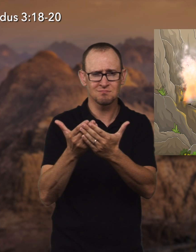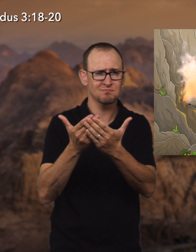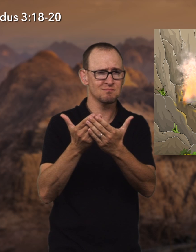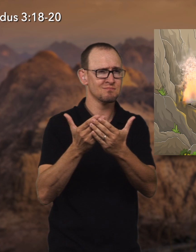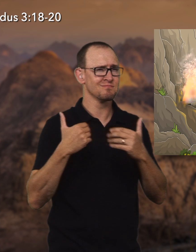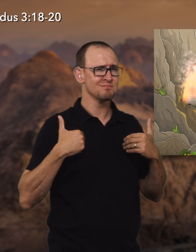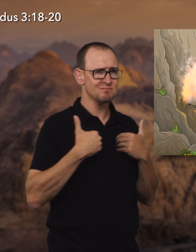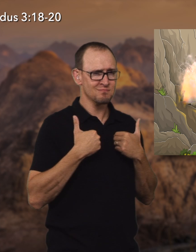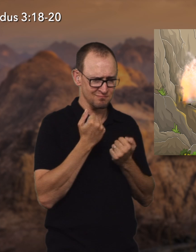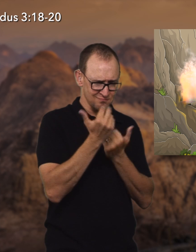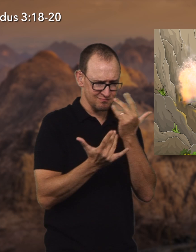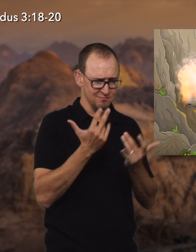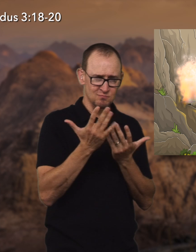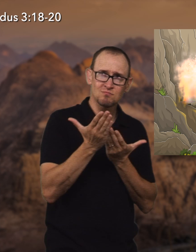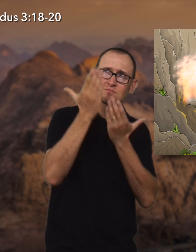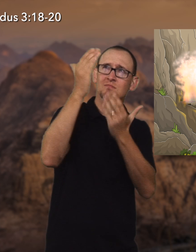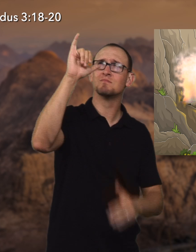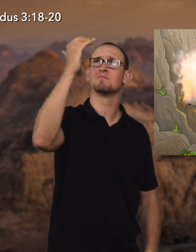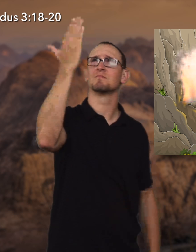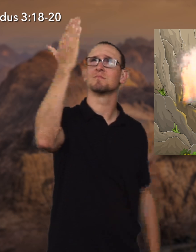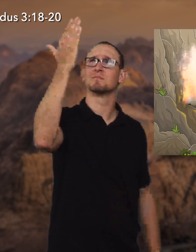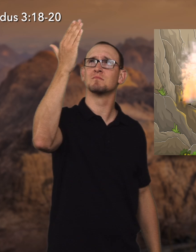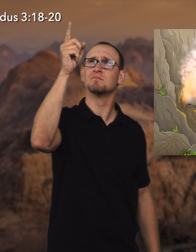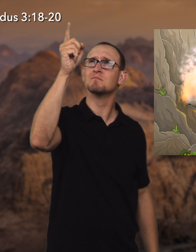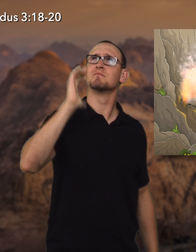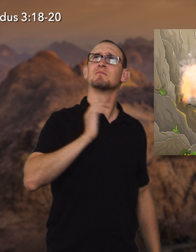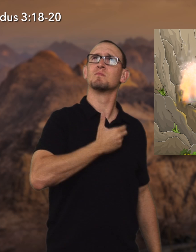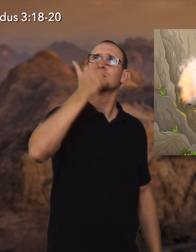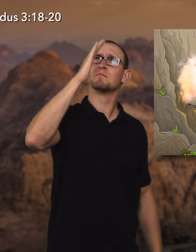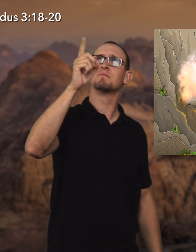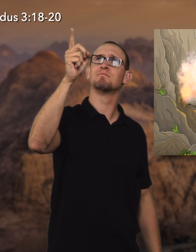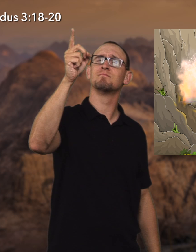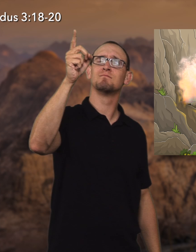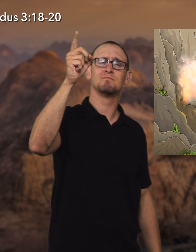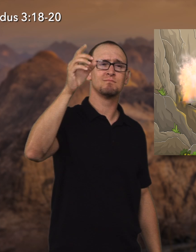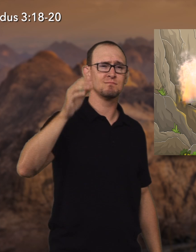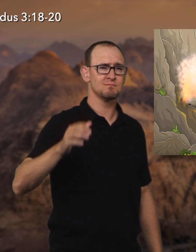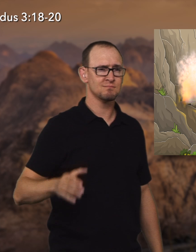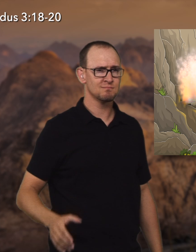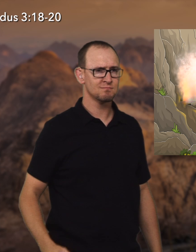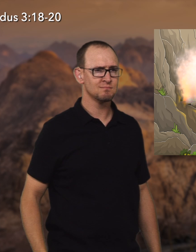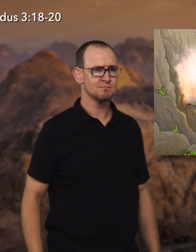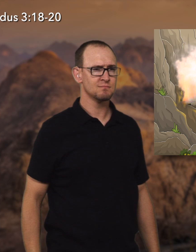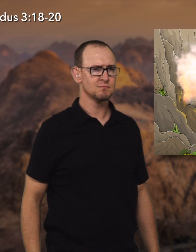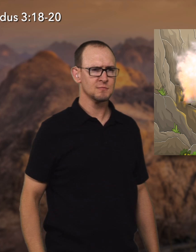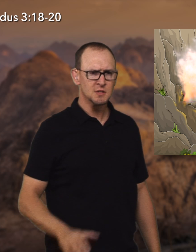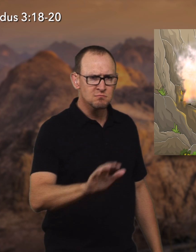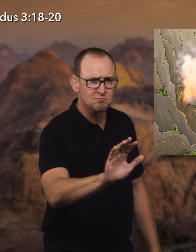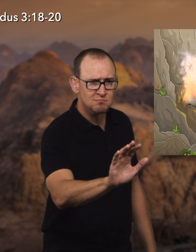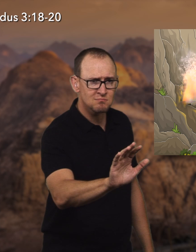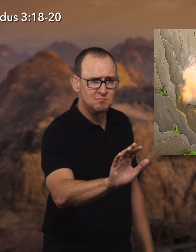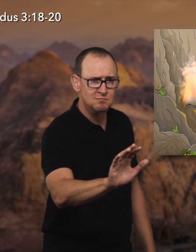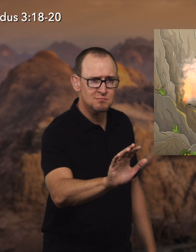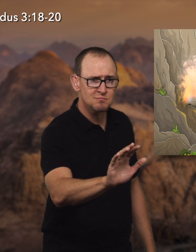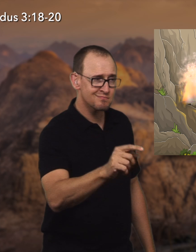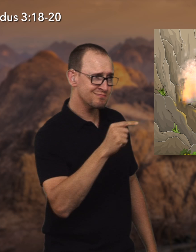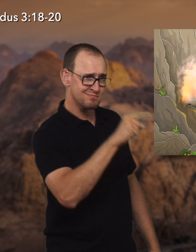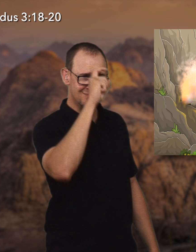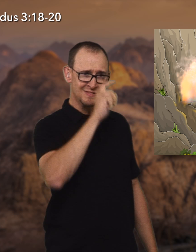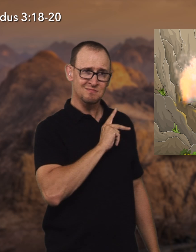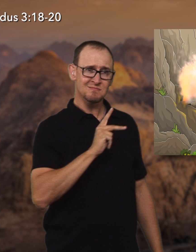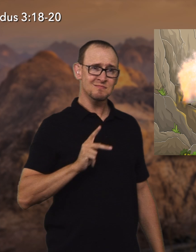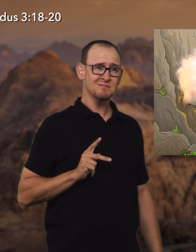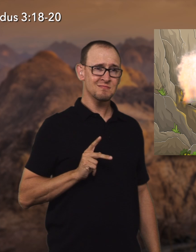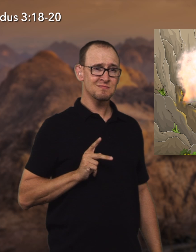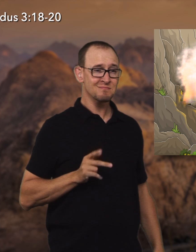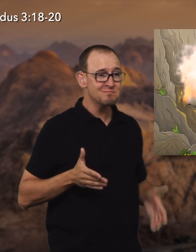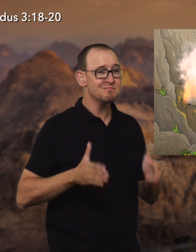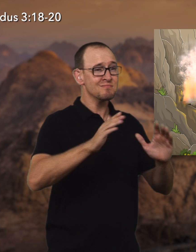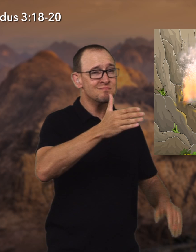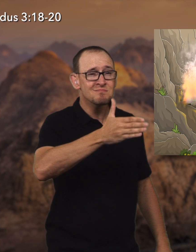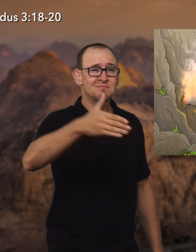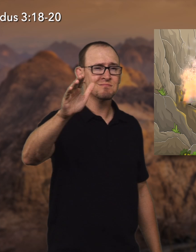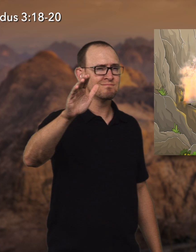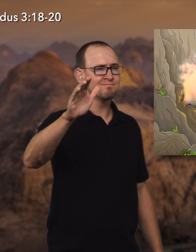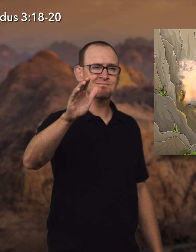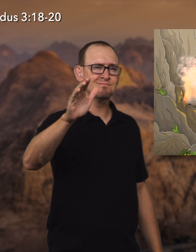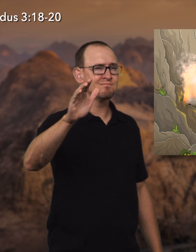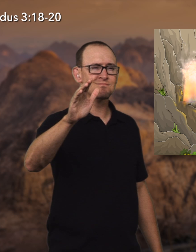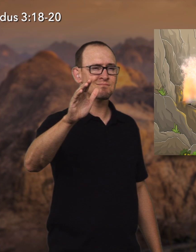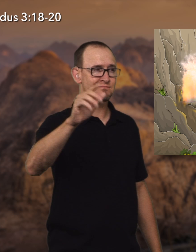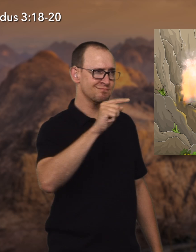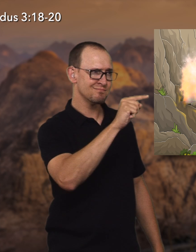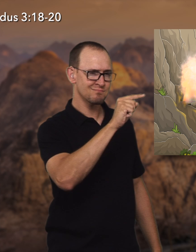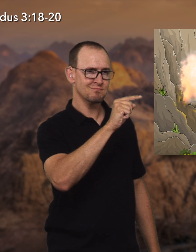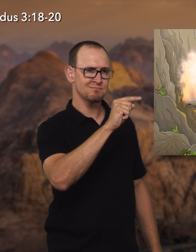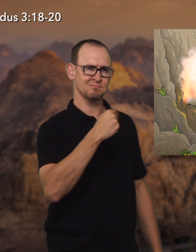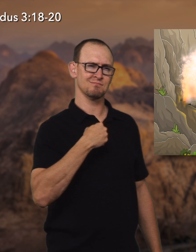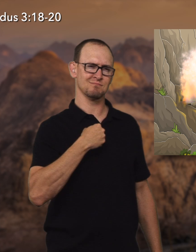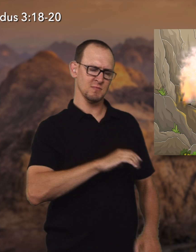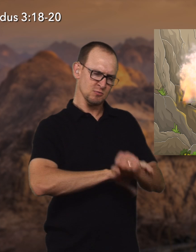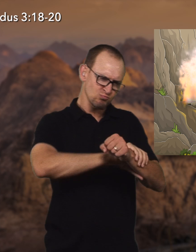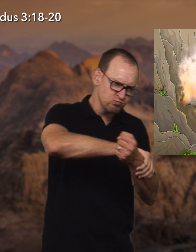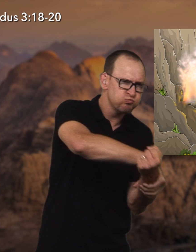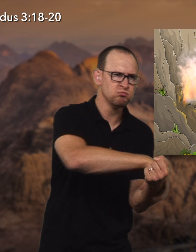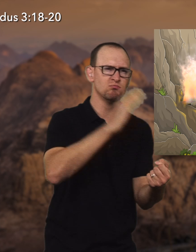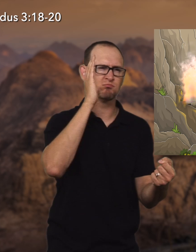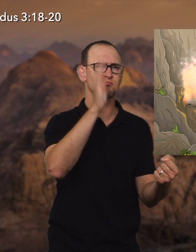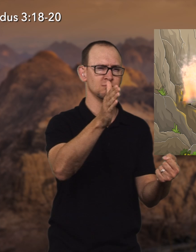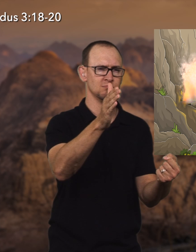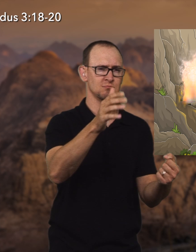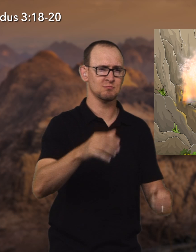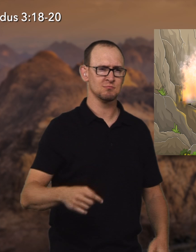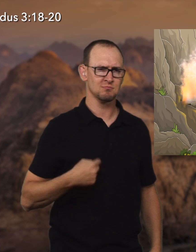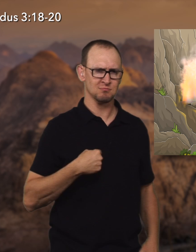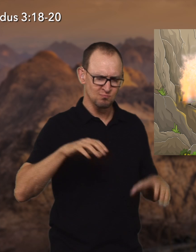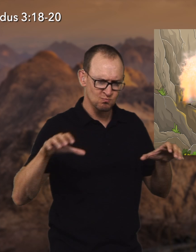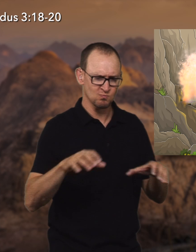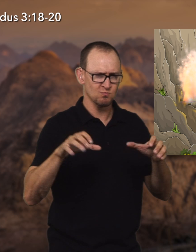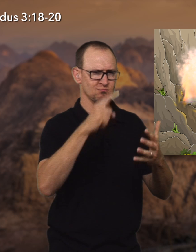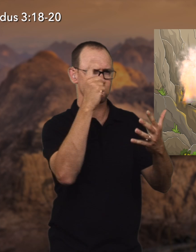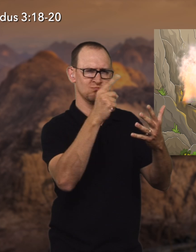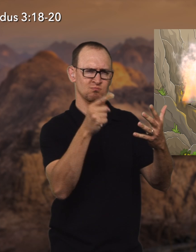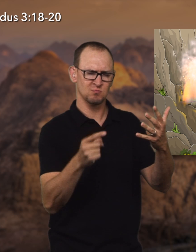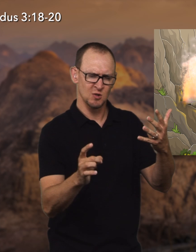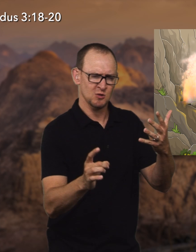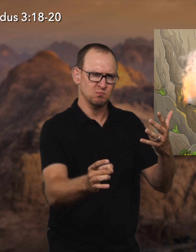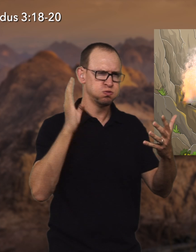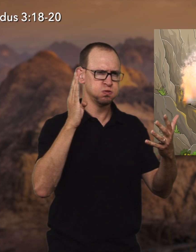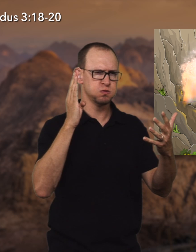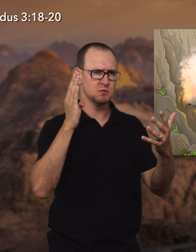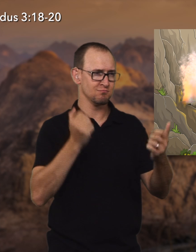But I know that the king of Egypt will not allow you to go unless a mighty hand compels him.